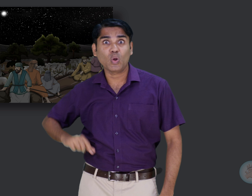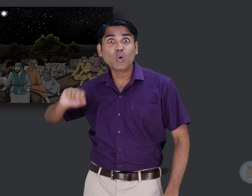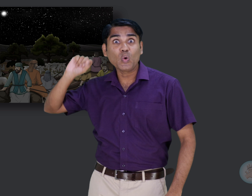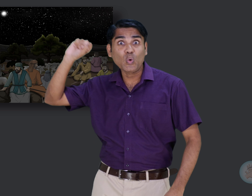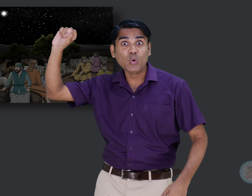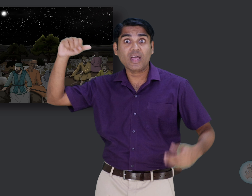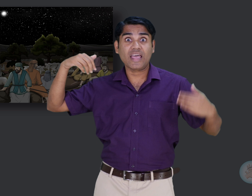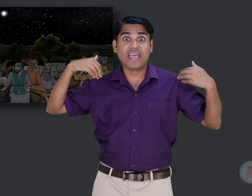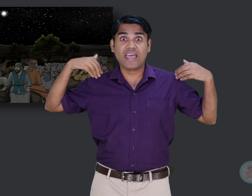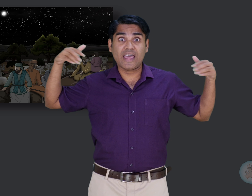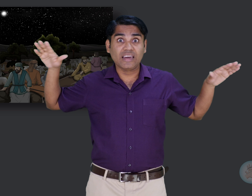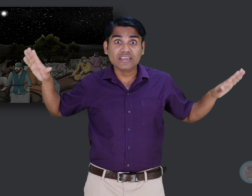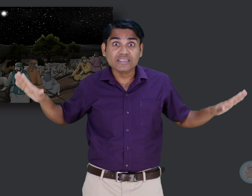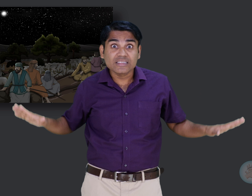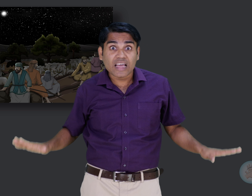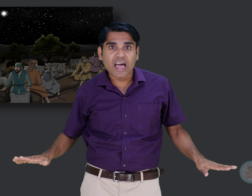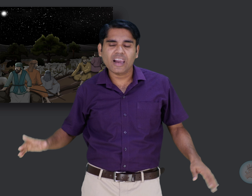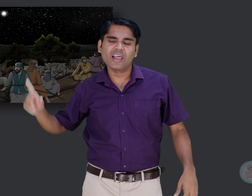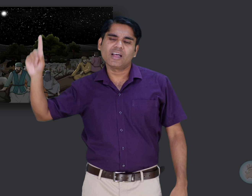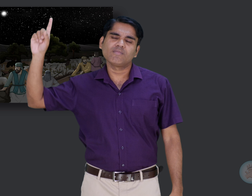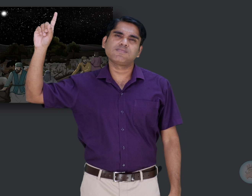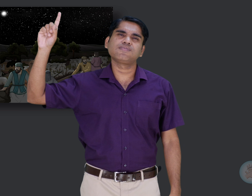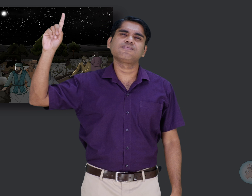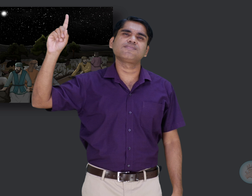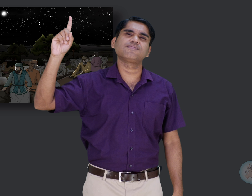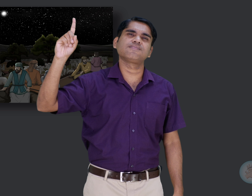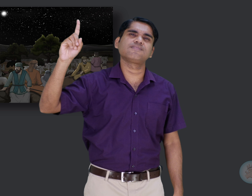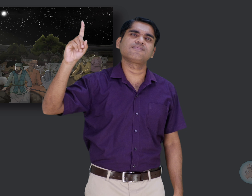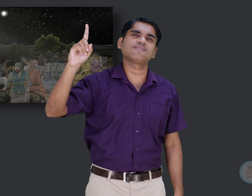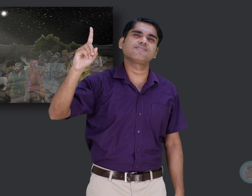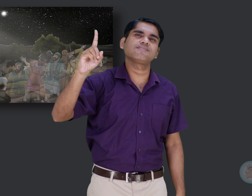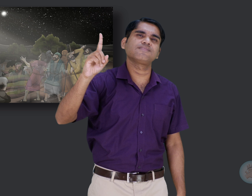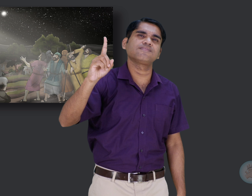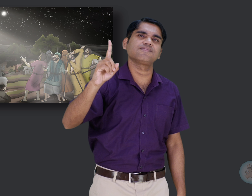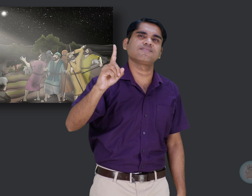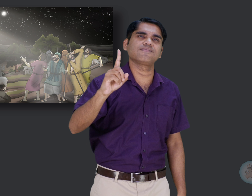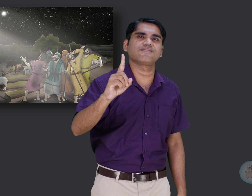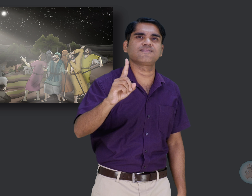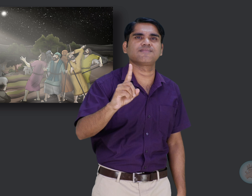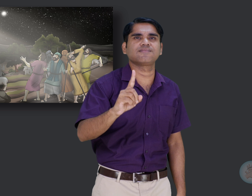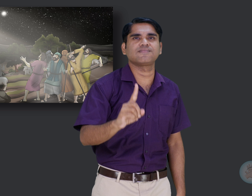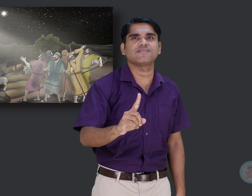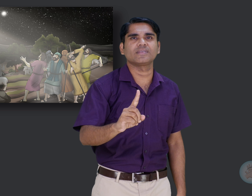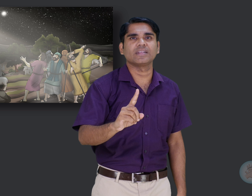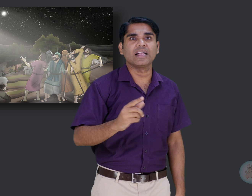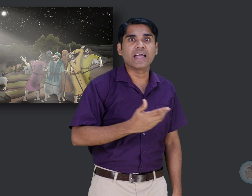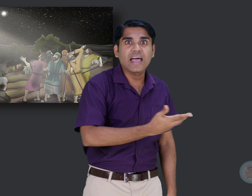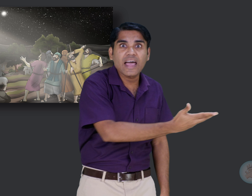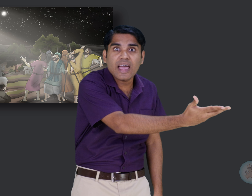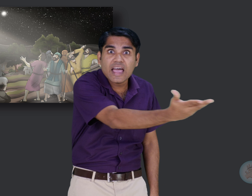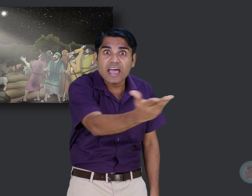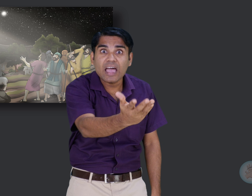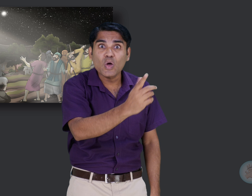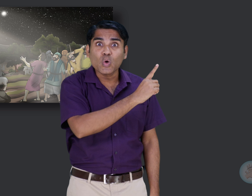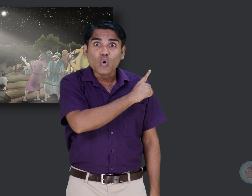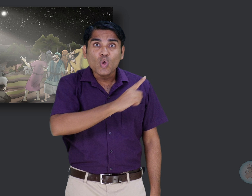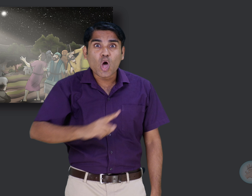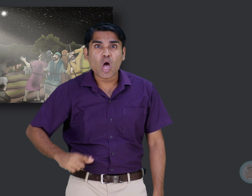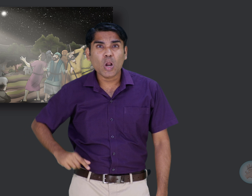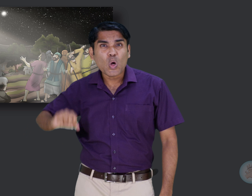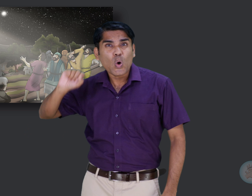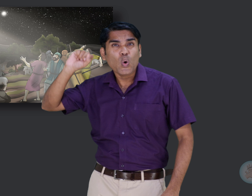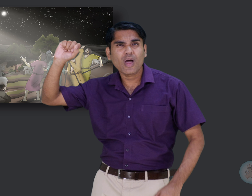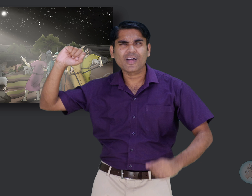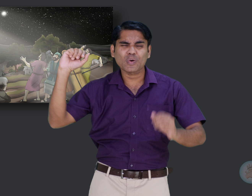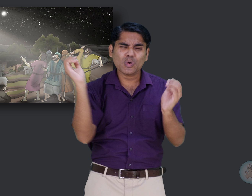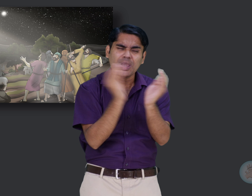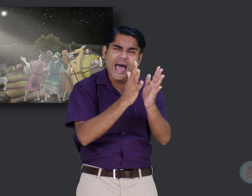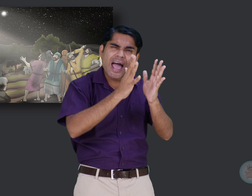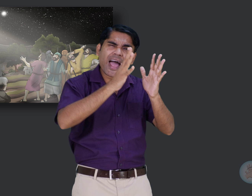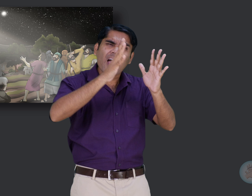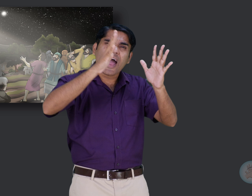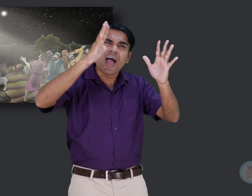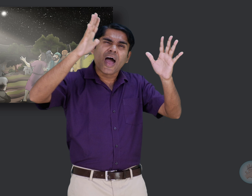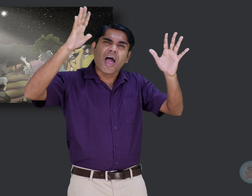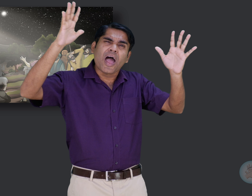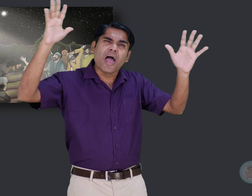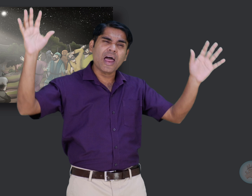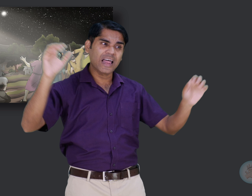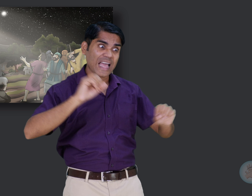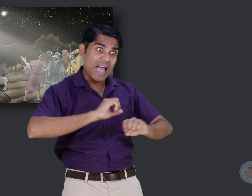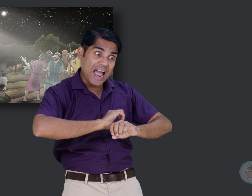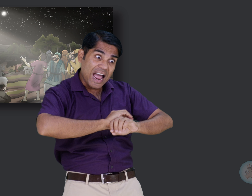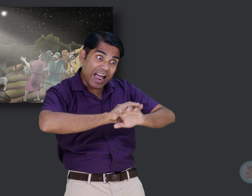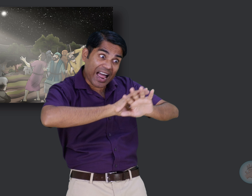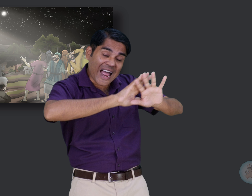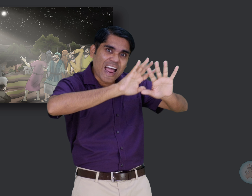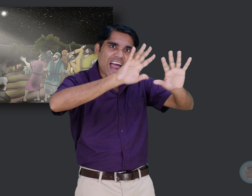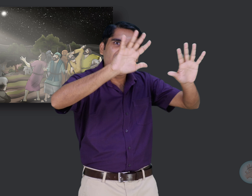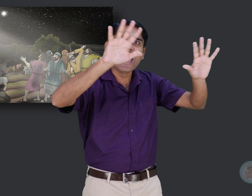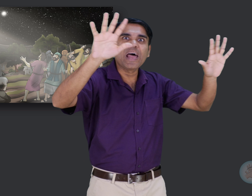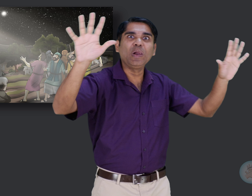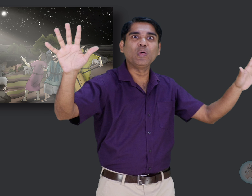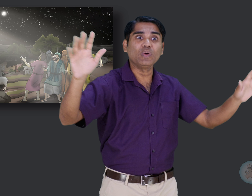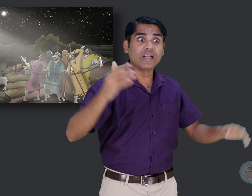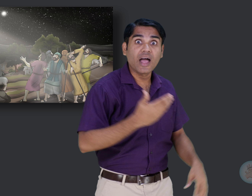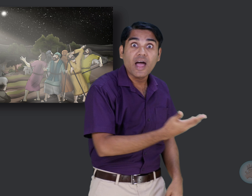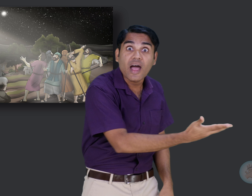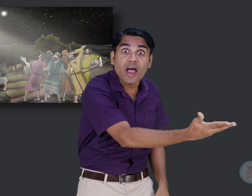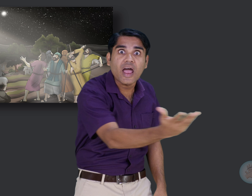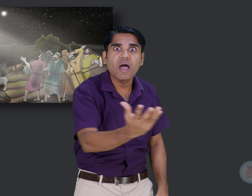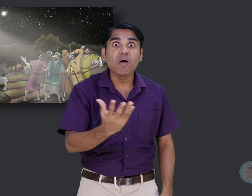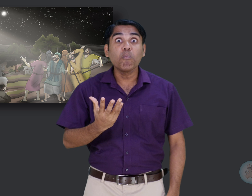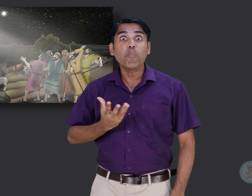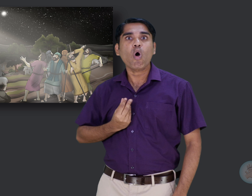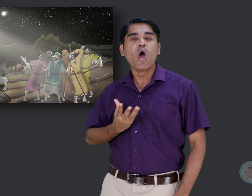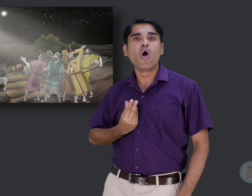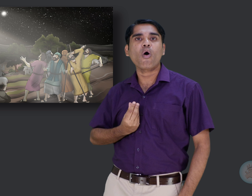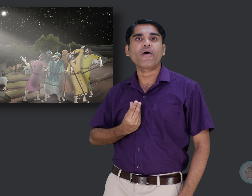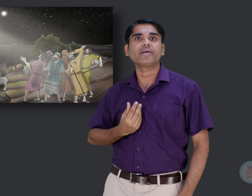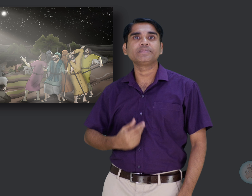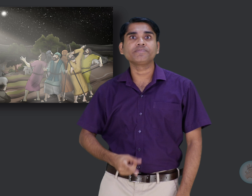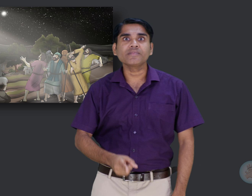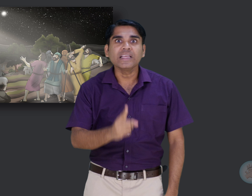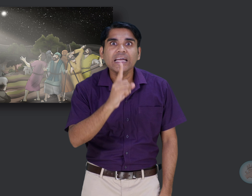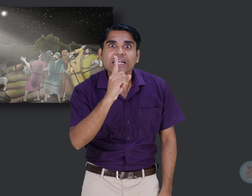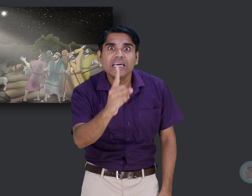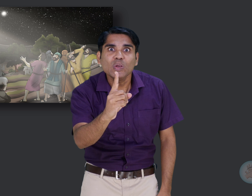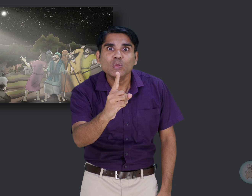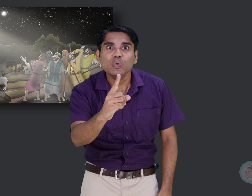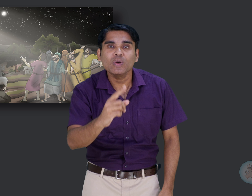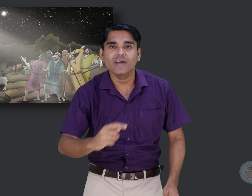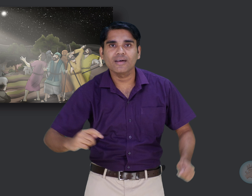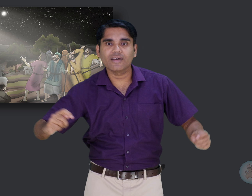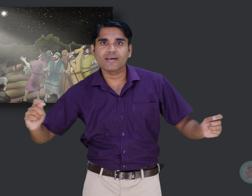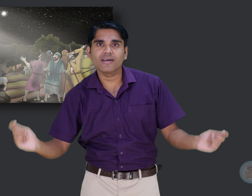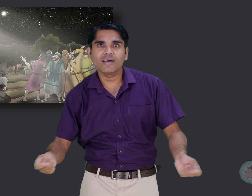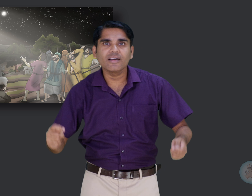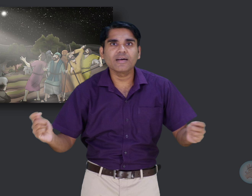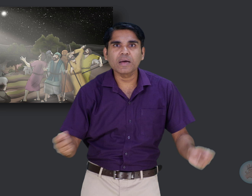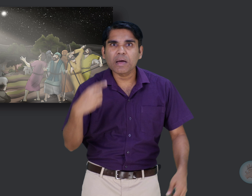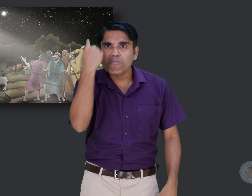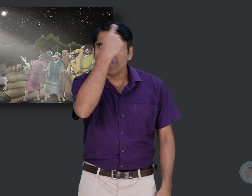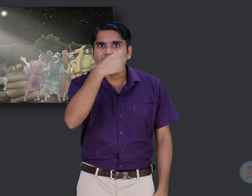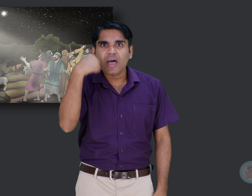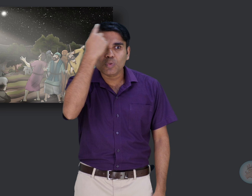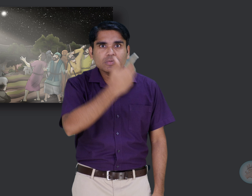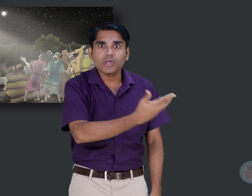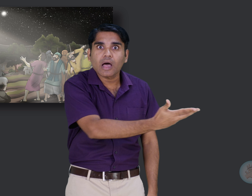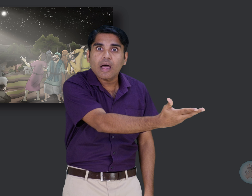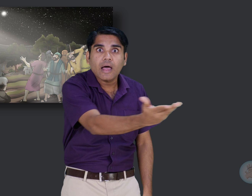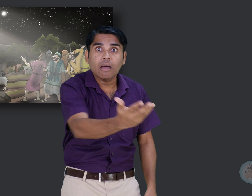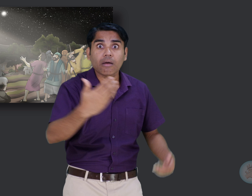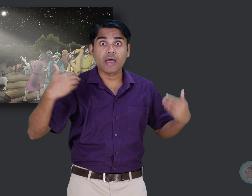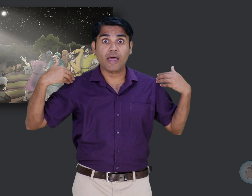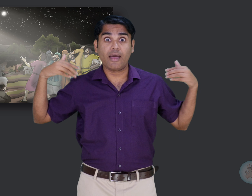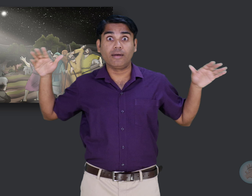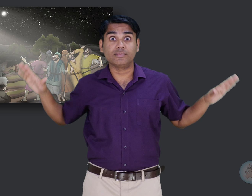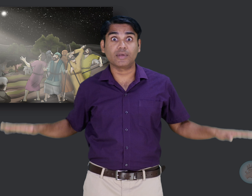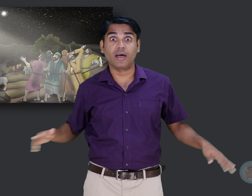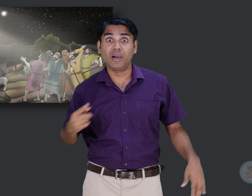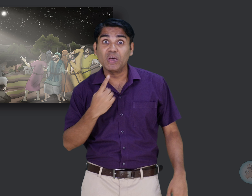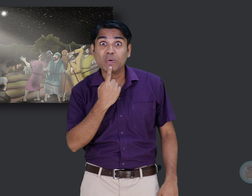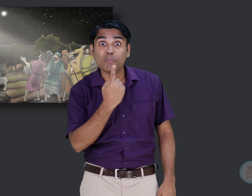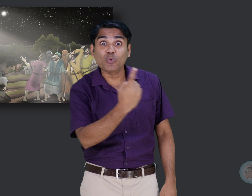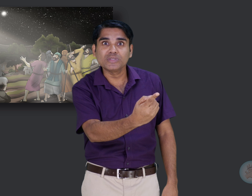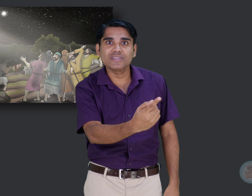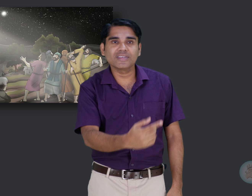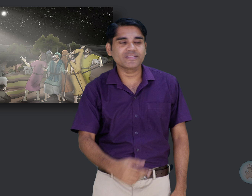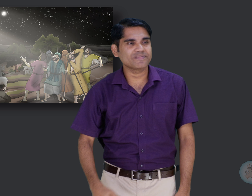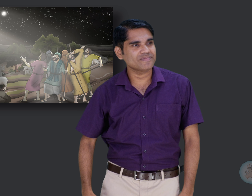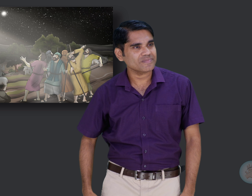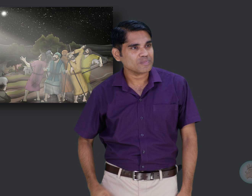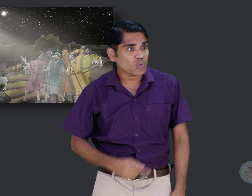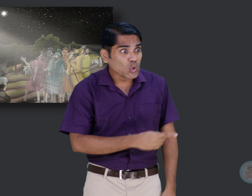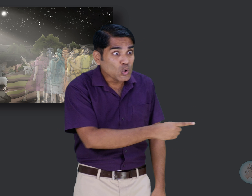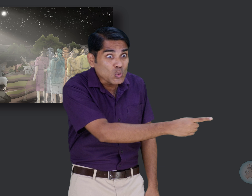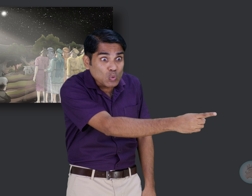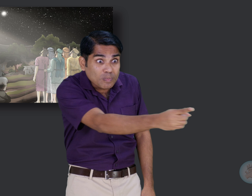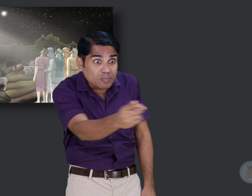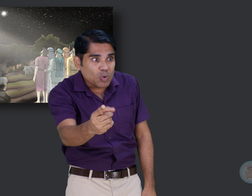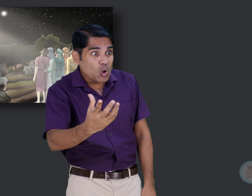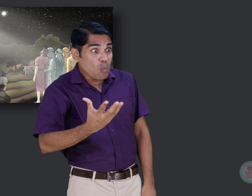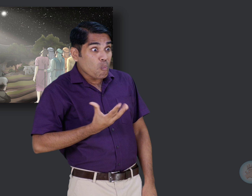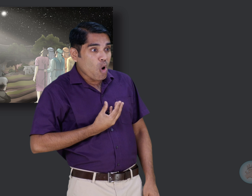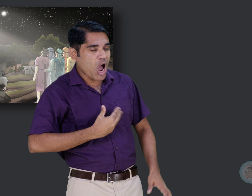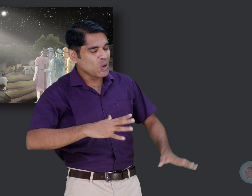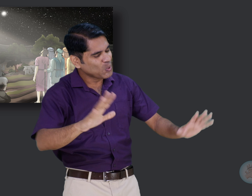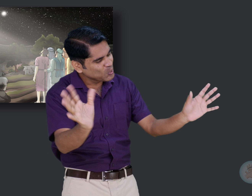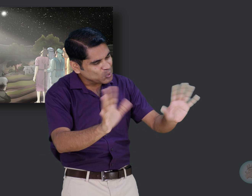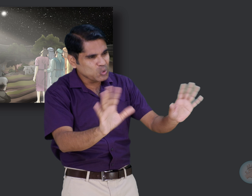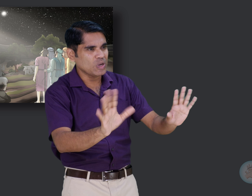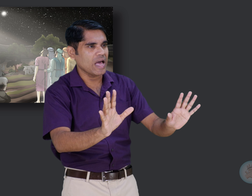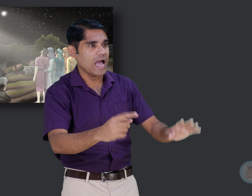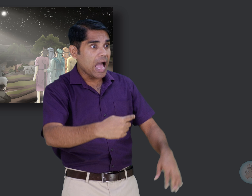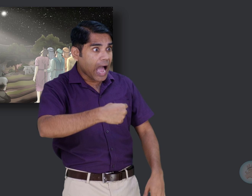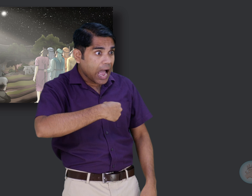Just then an angel of the Lord stood before them, and the glory of the Lord shone around them, and they were terrified.